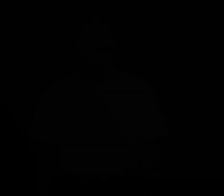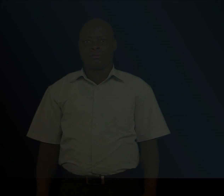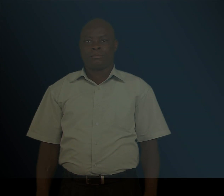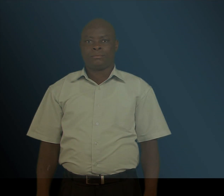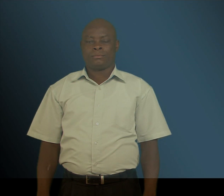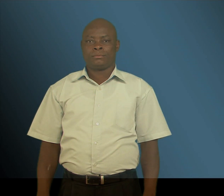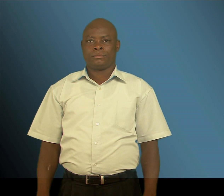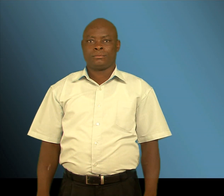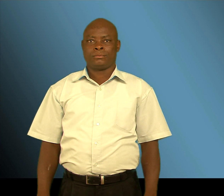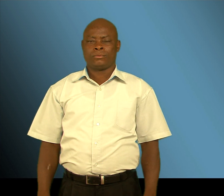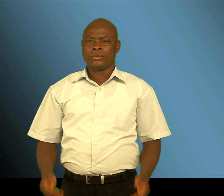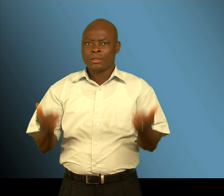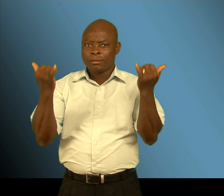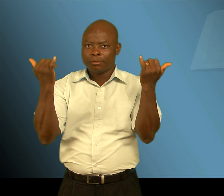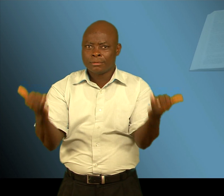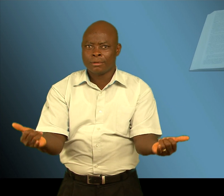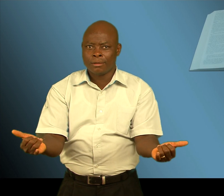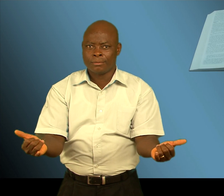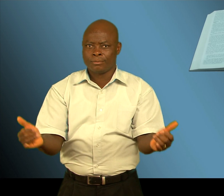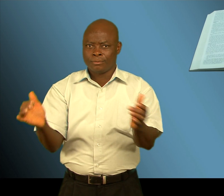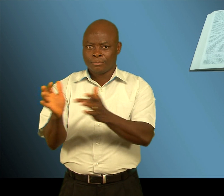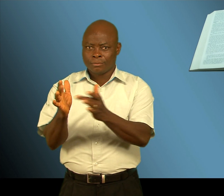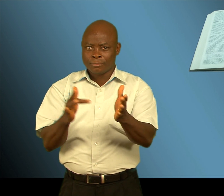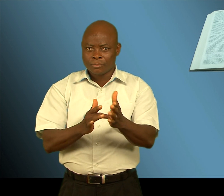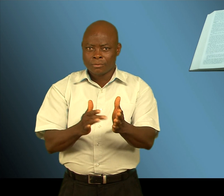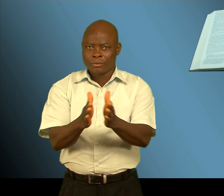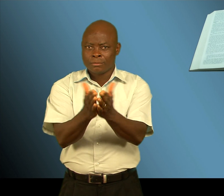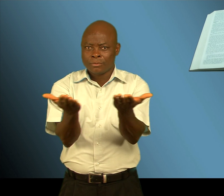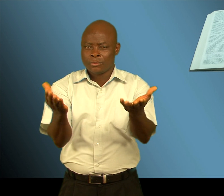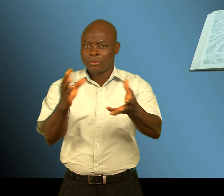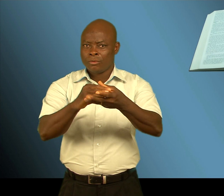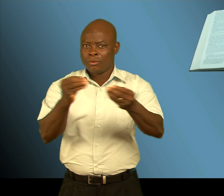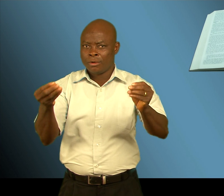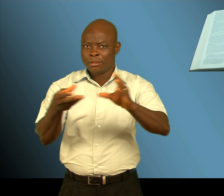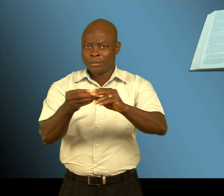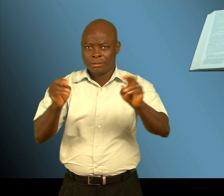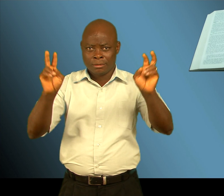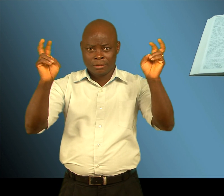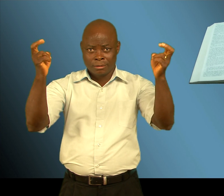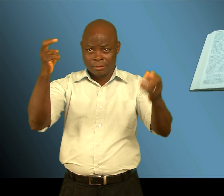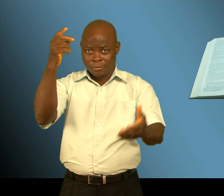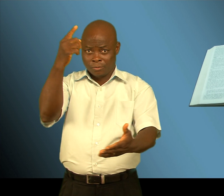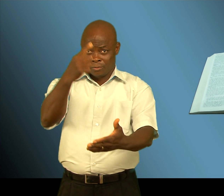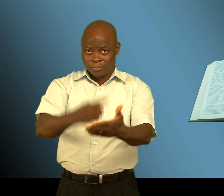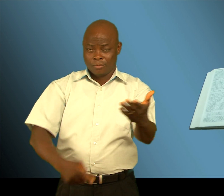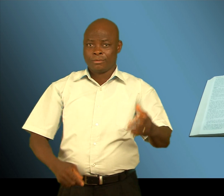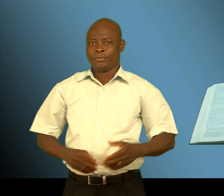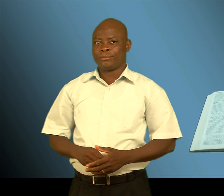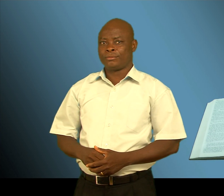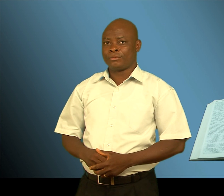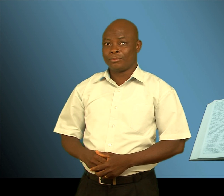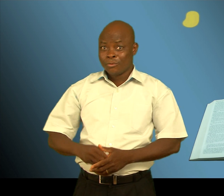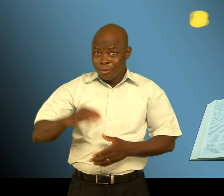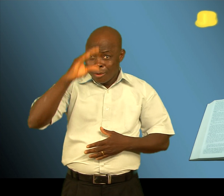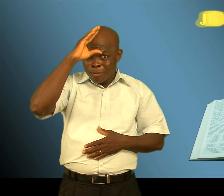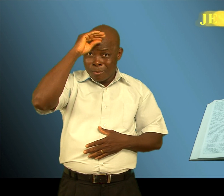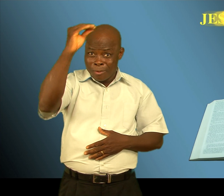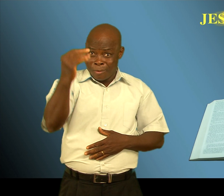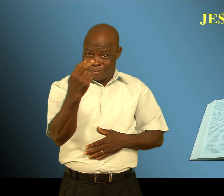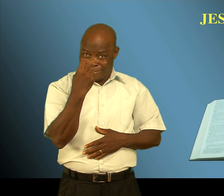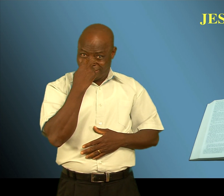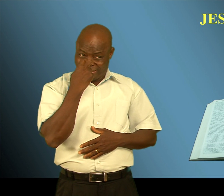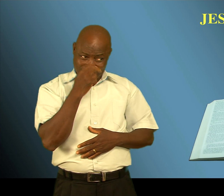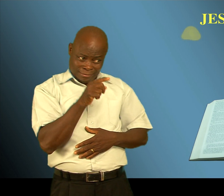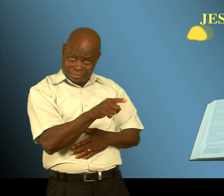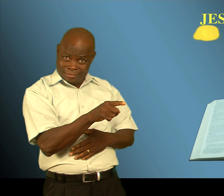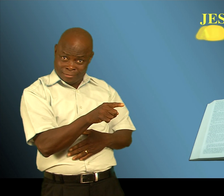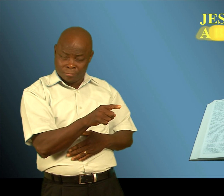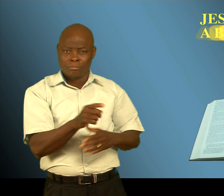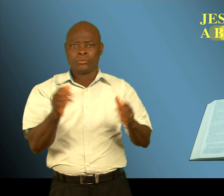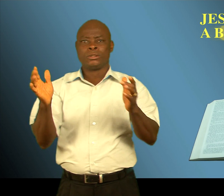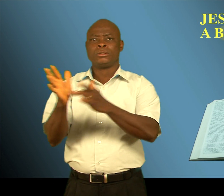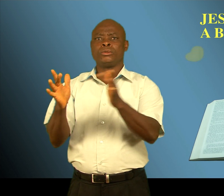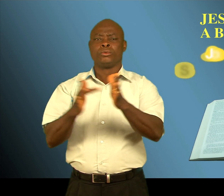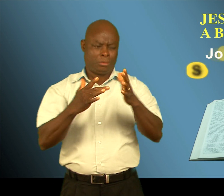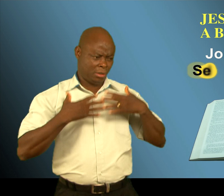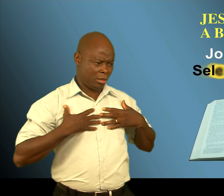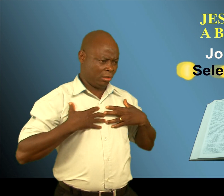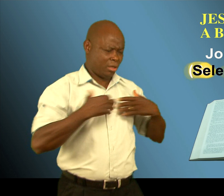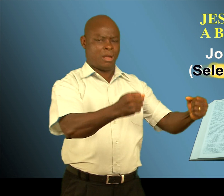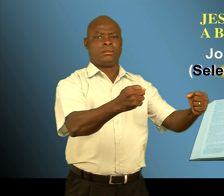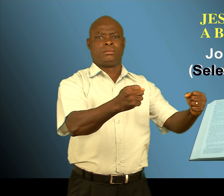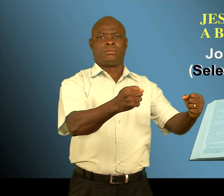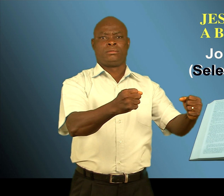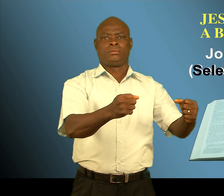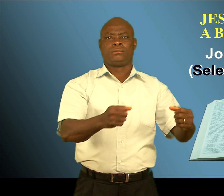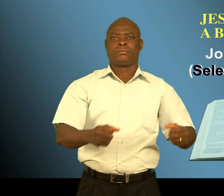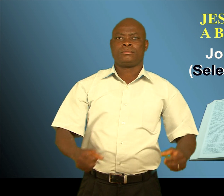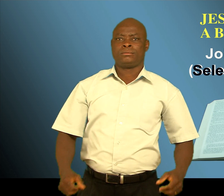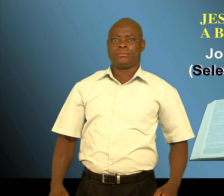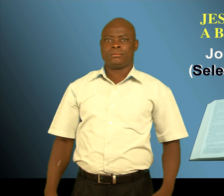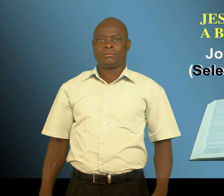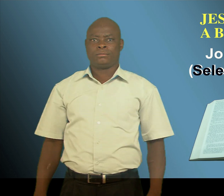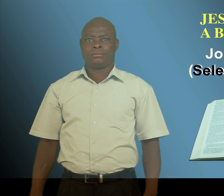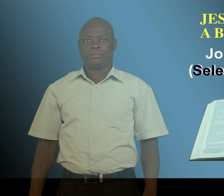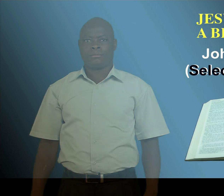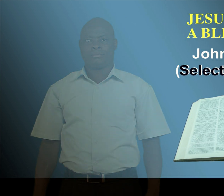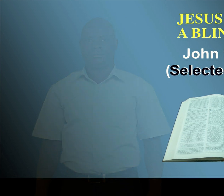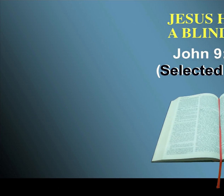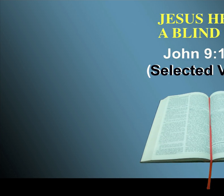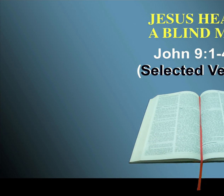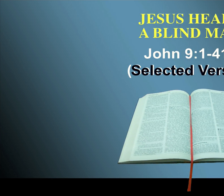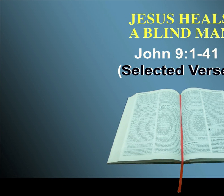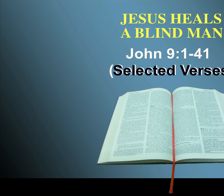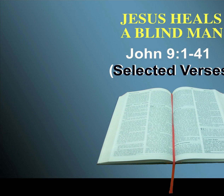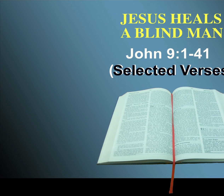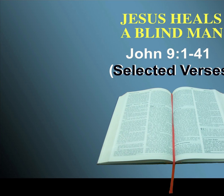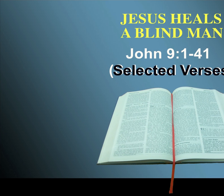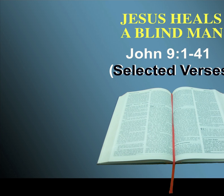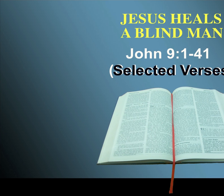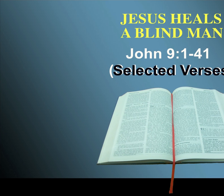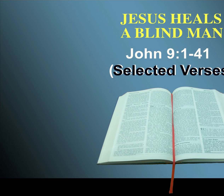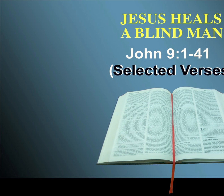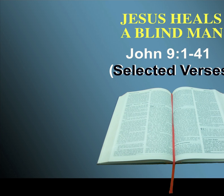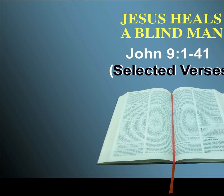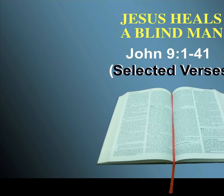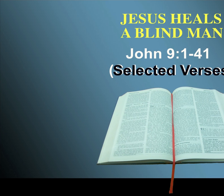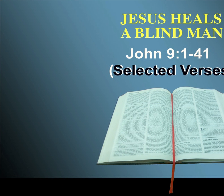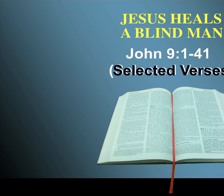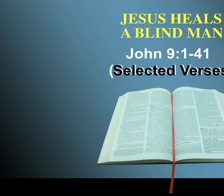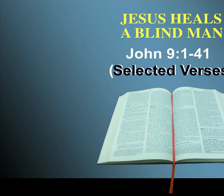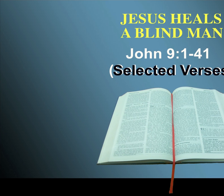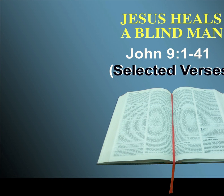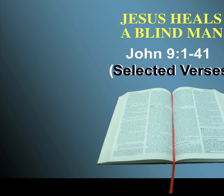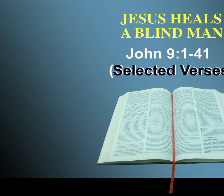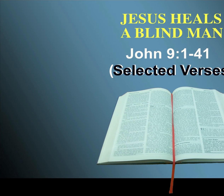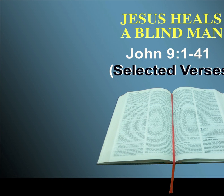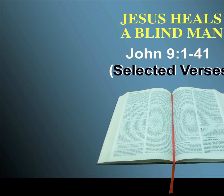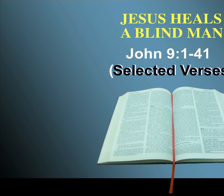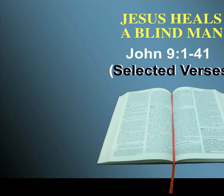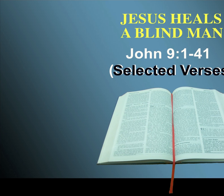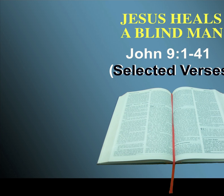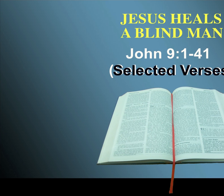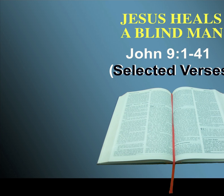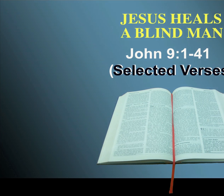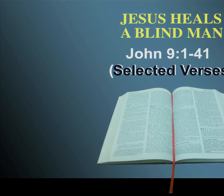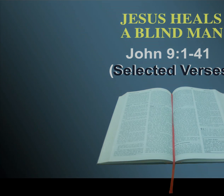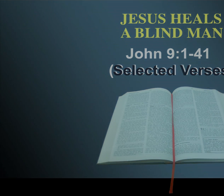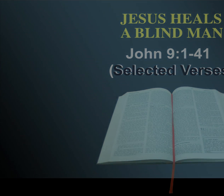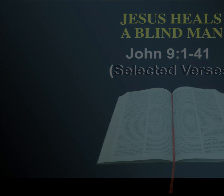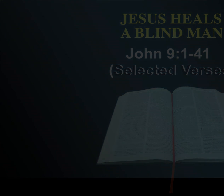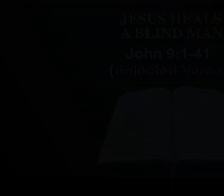Jesus heals blind man